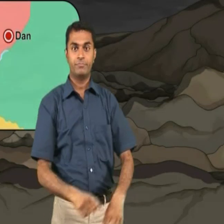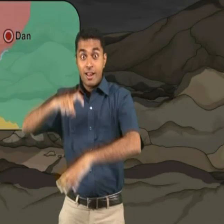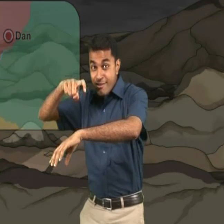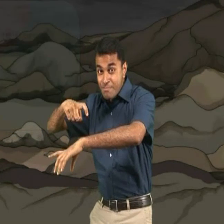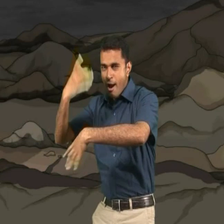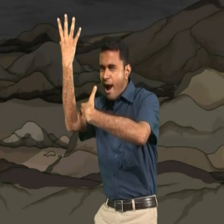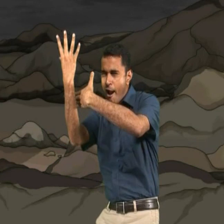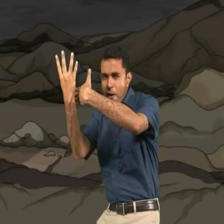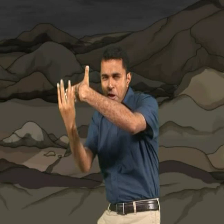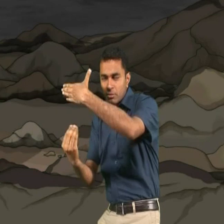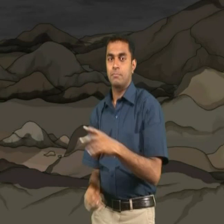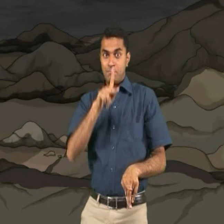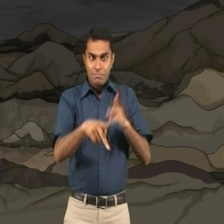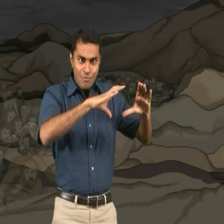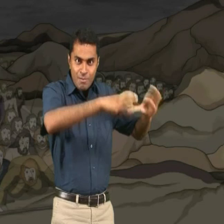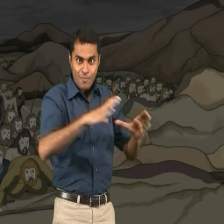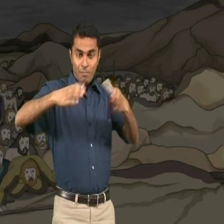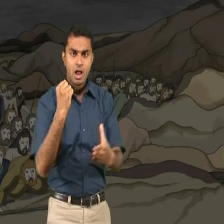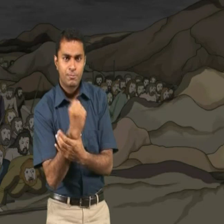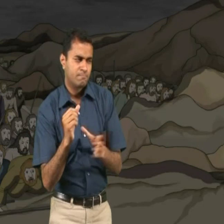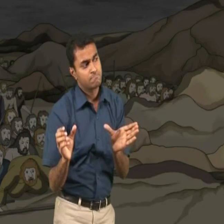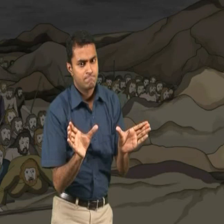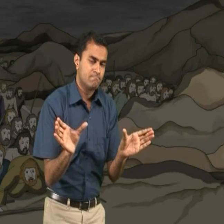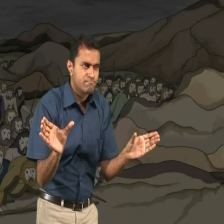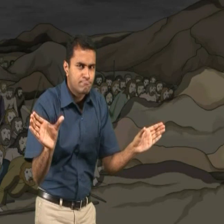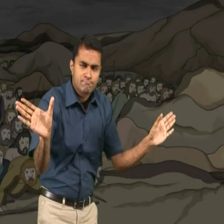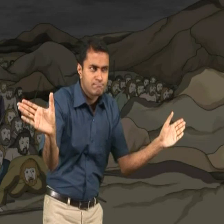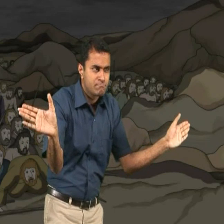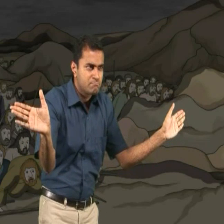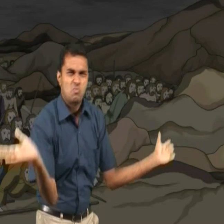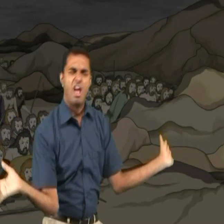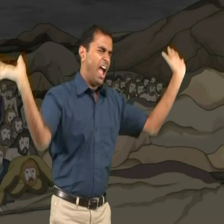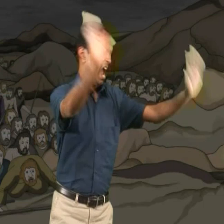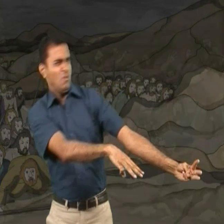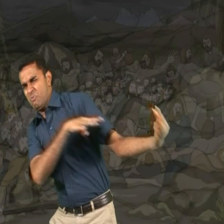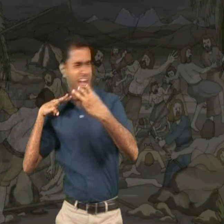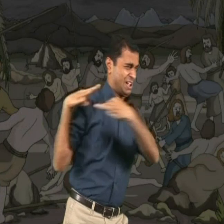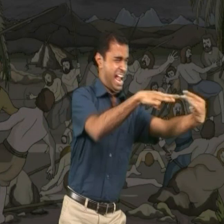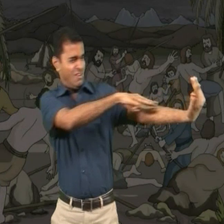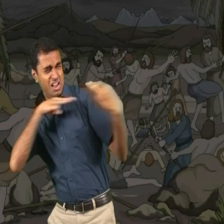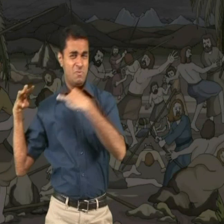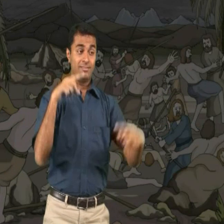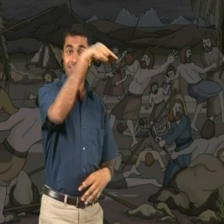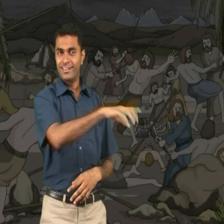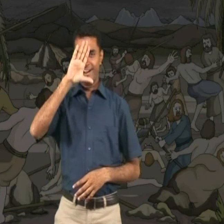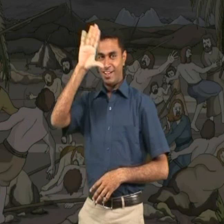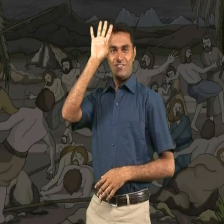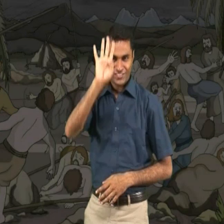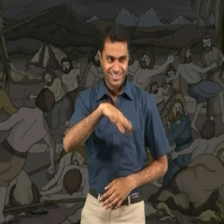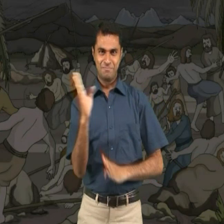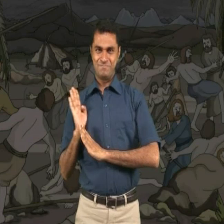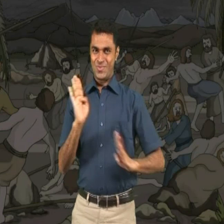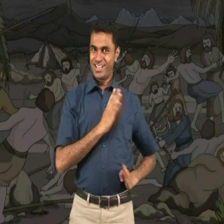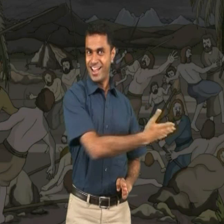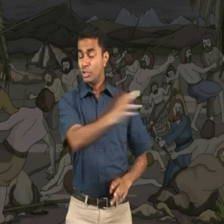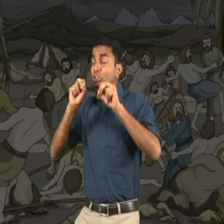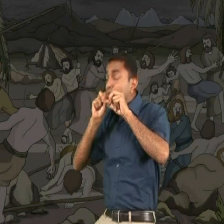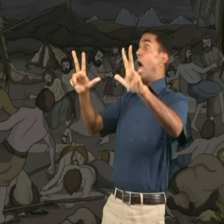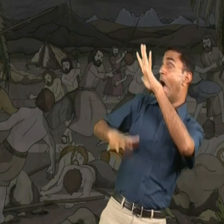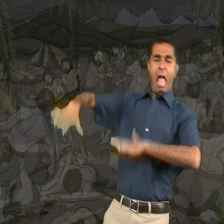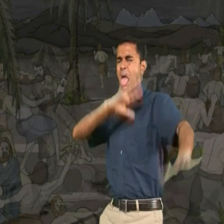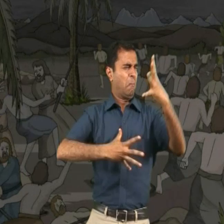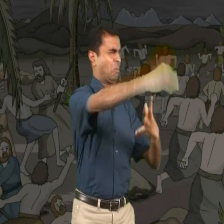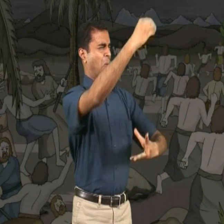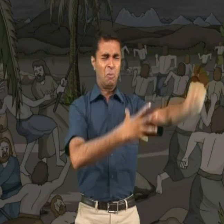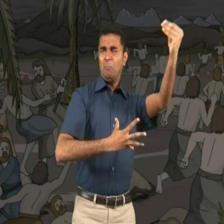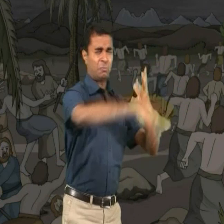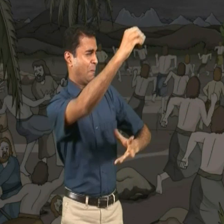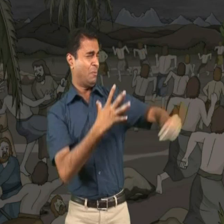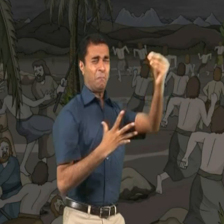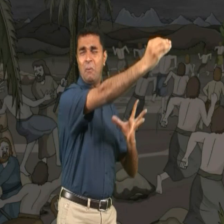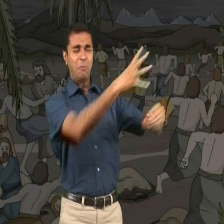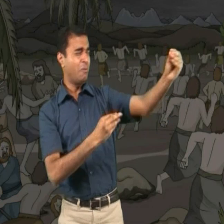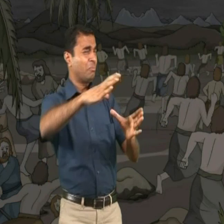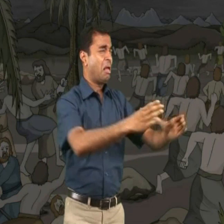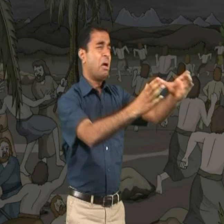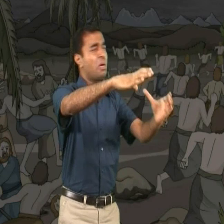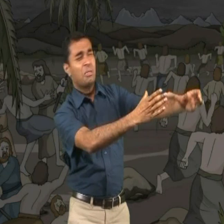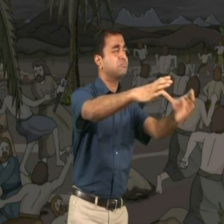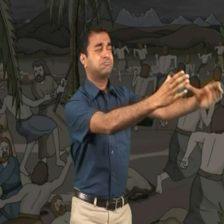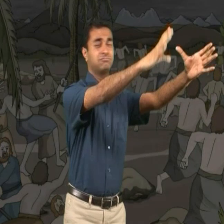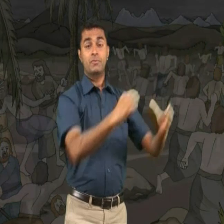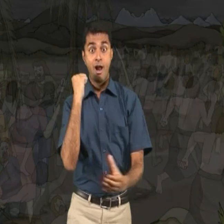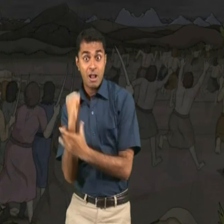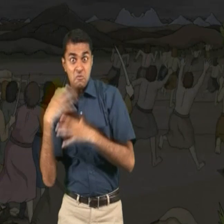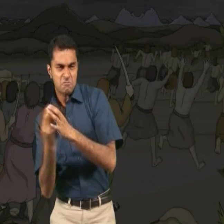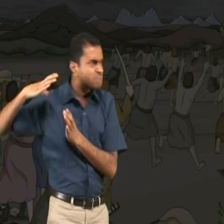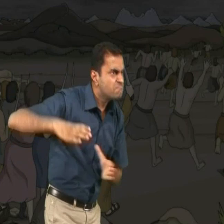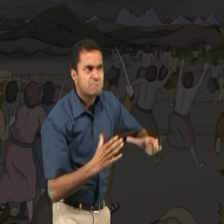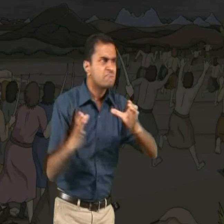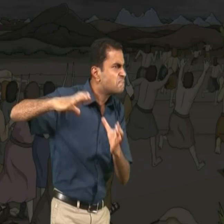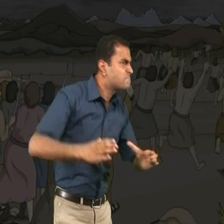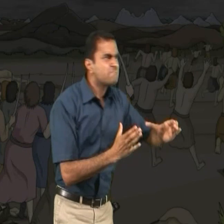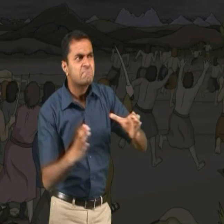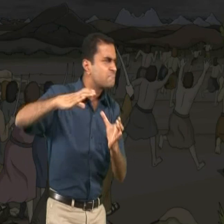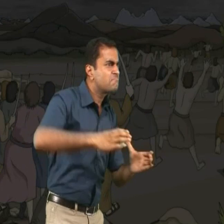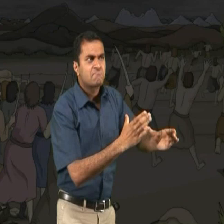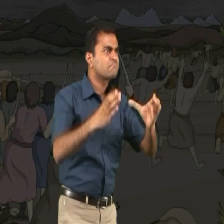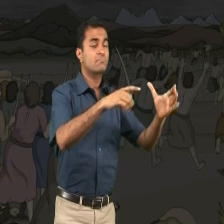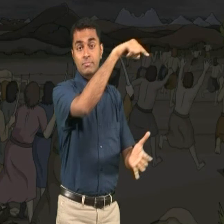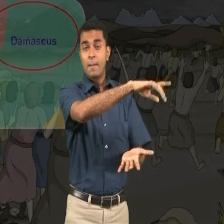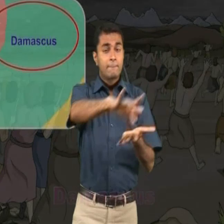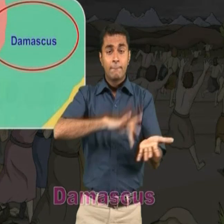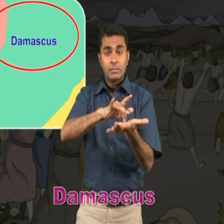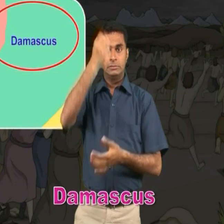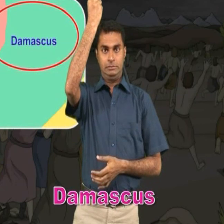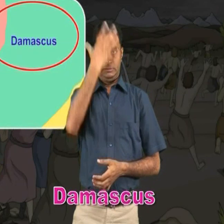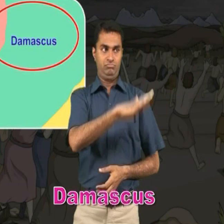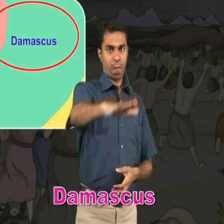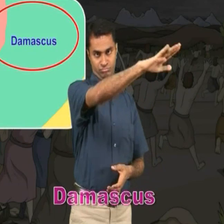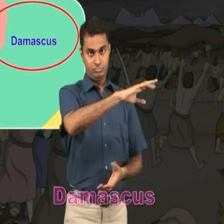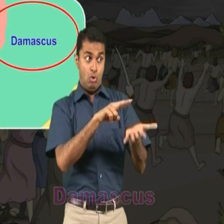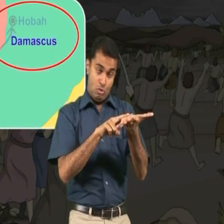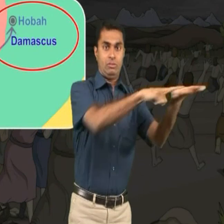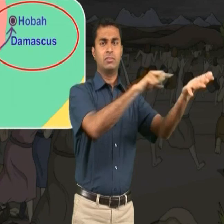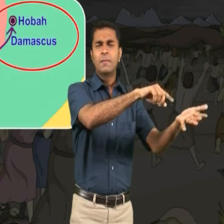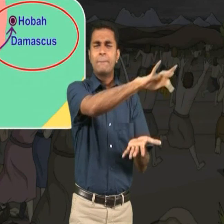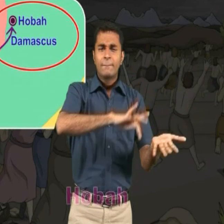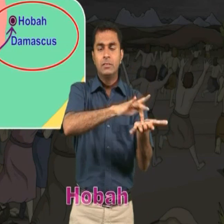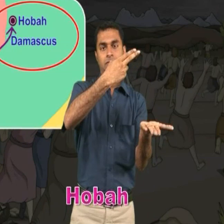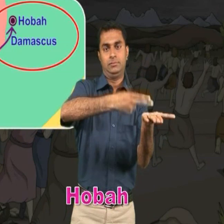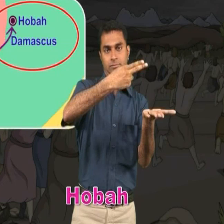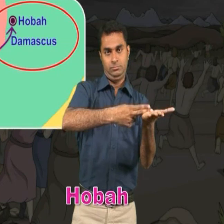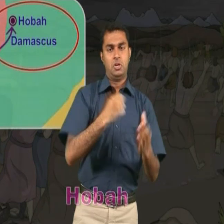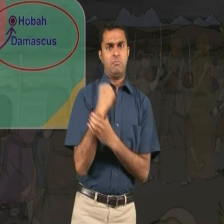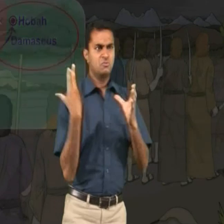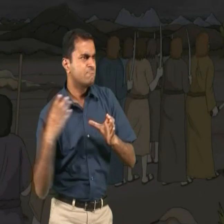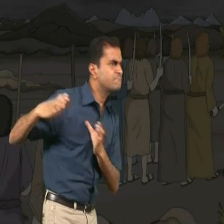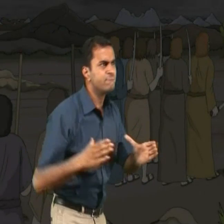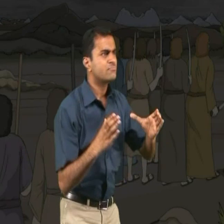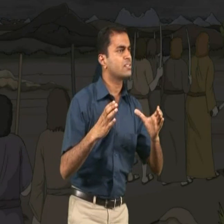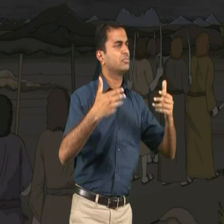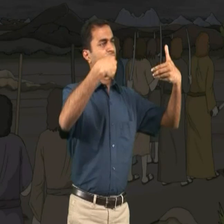During the night, Abram divided his forces and routed Chedorlaomer’s army, pursuing them as far as Hobah, north of Damascus.